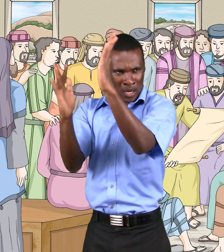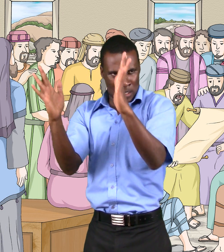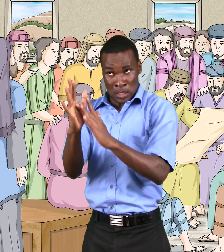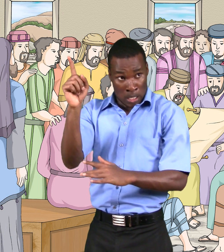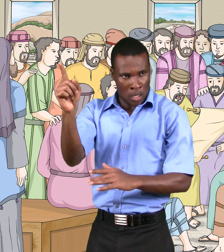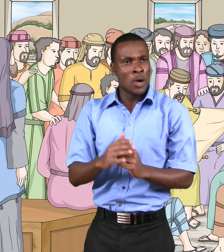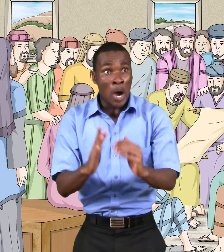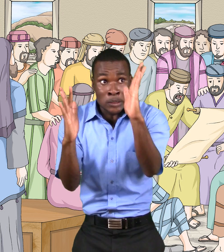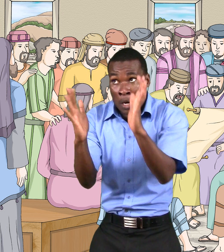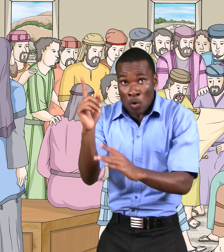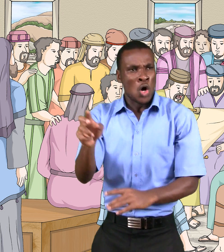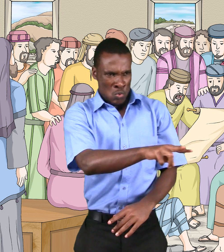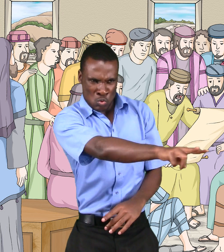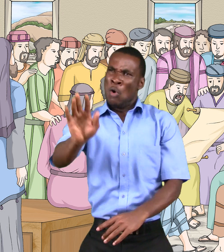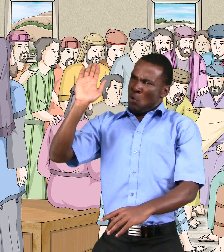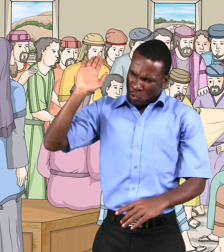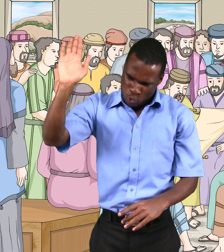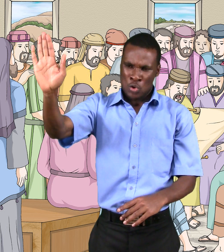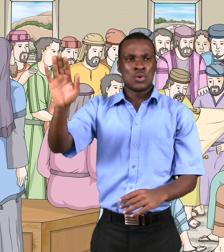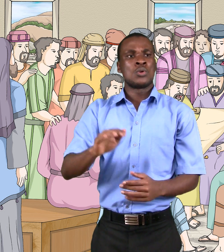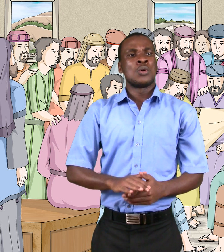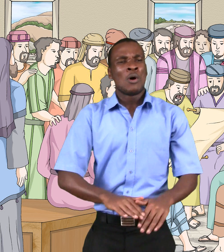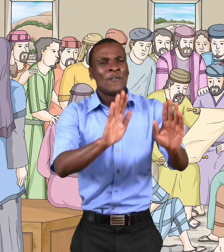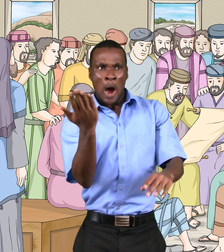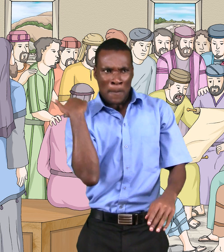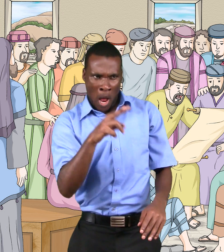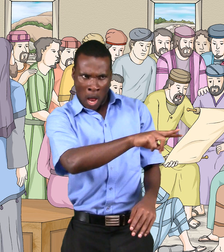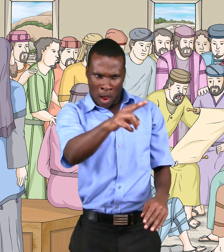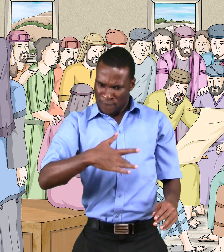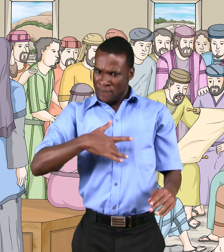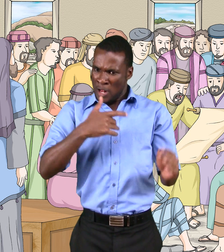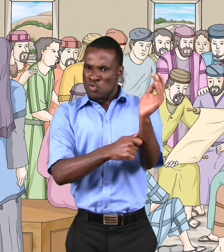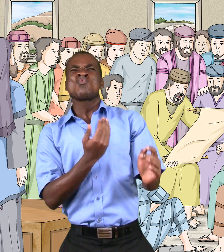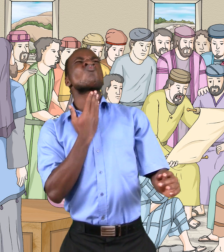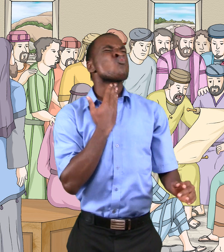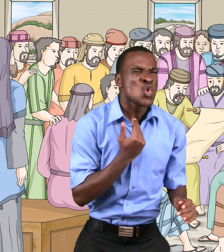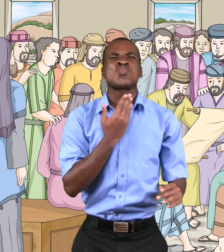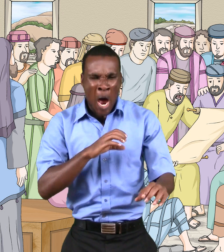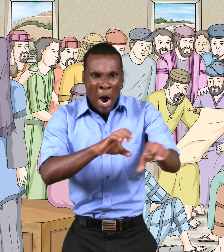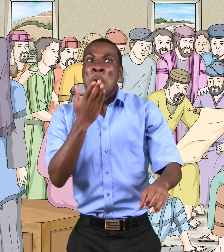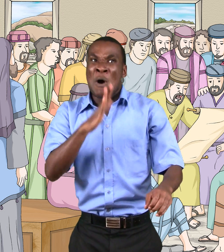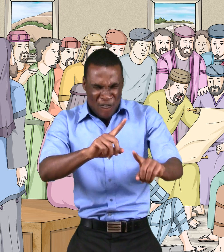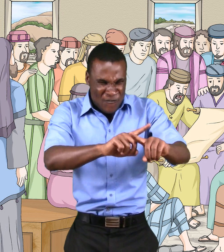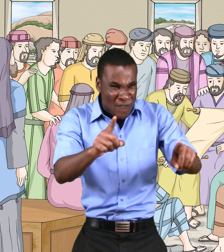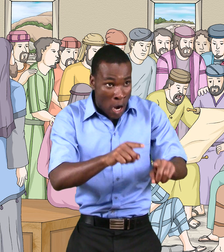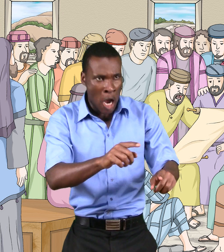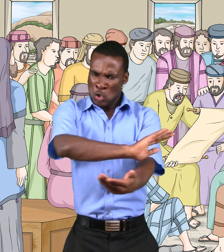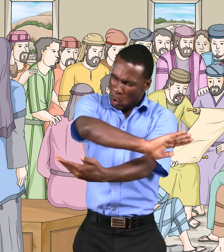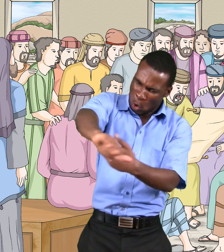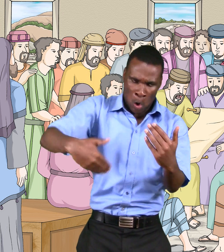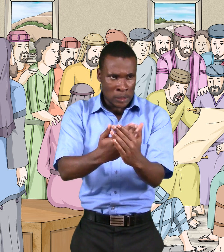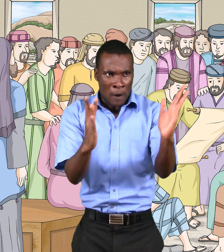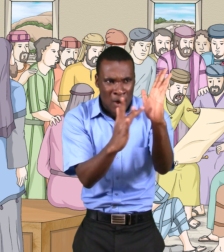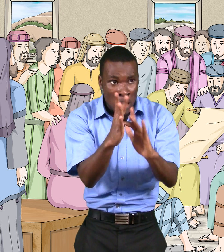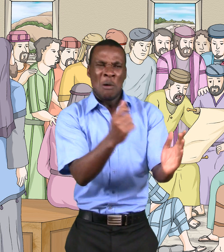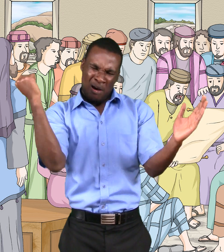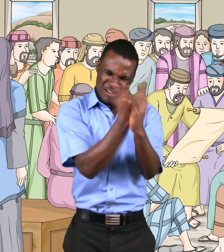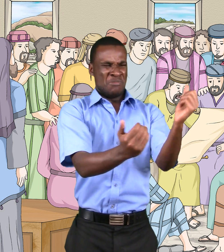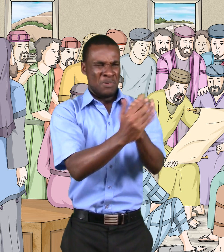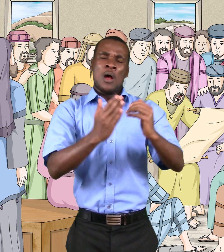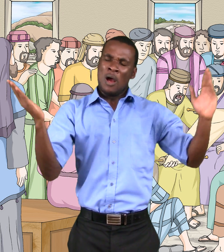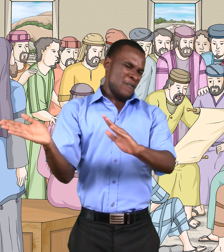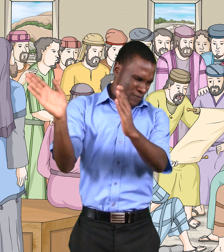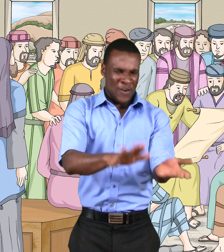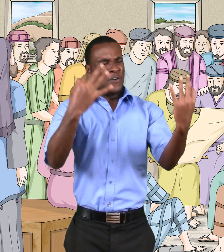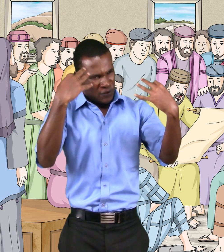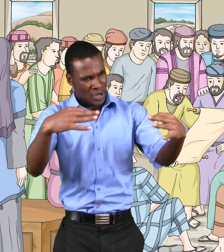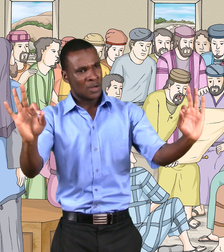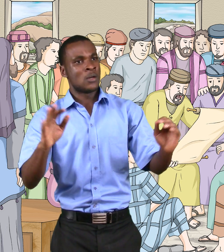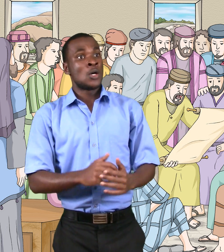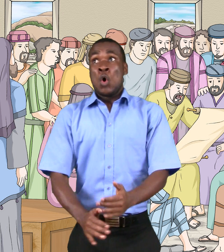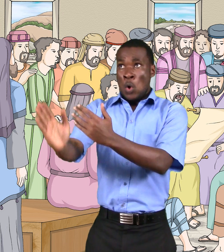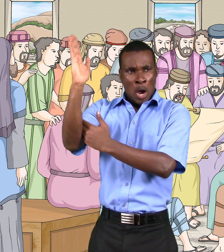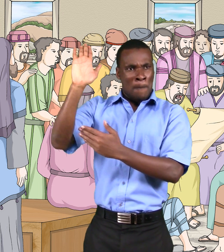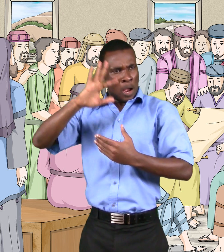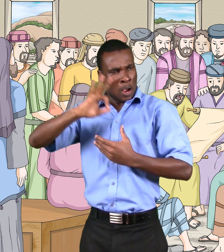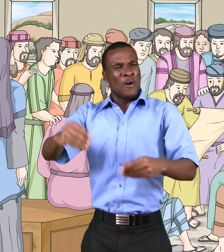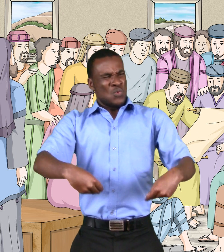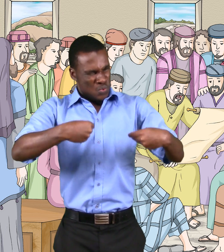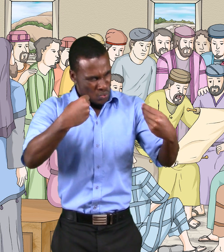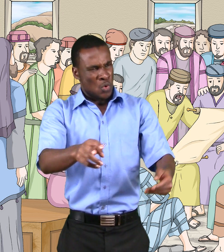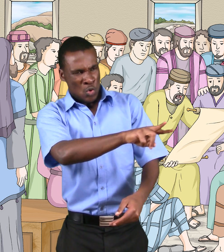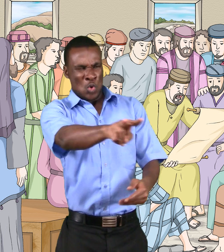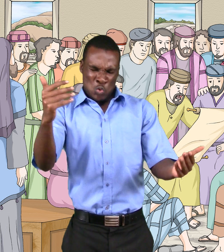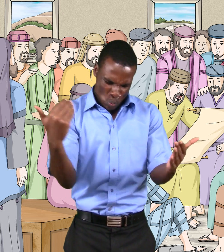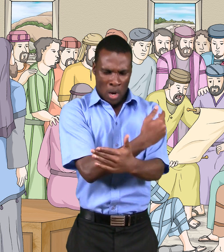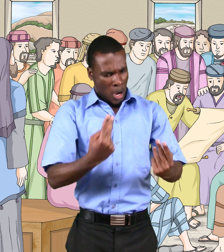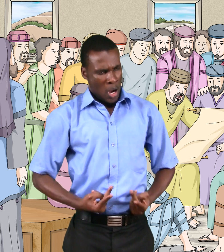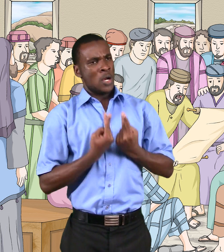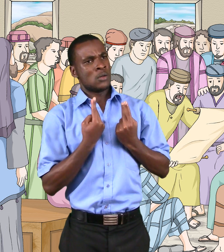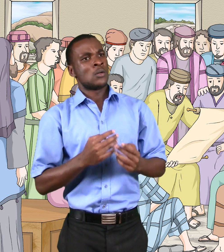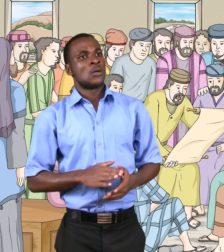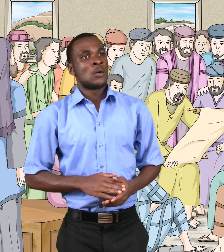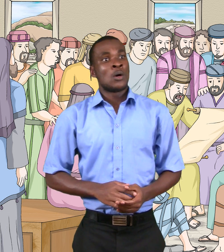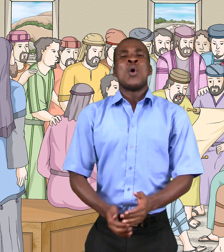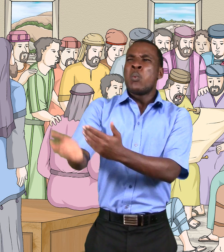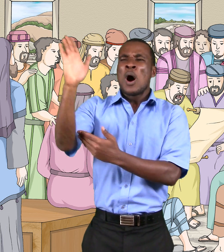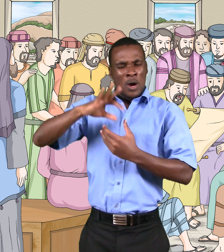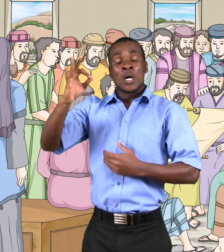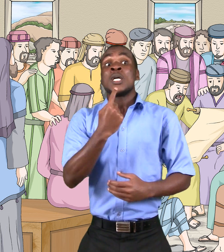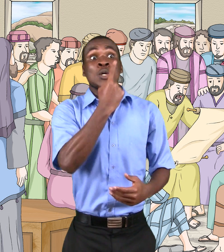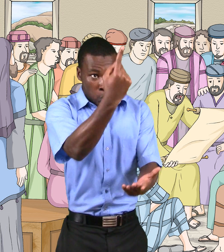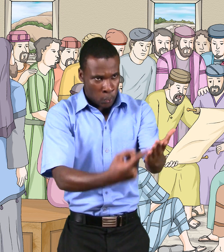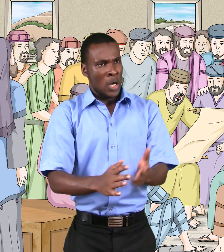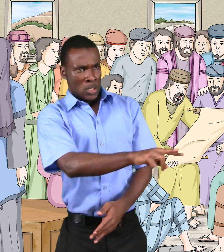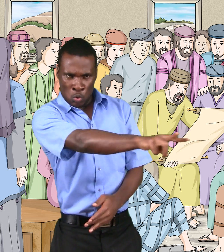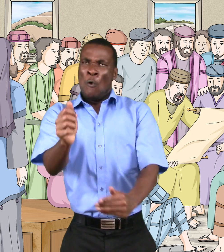Those who belong to Christ Jesus have crucified the flesh with its passions and desires.